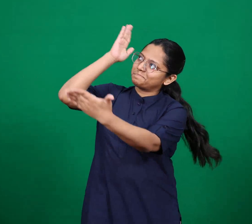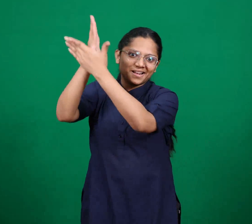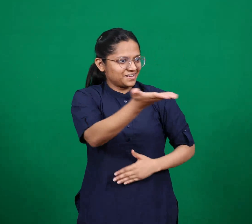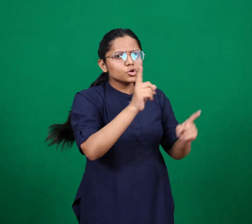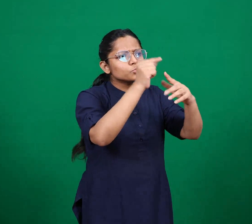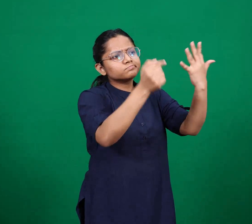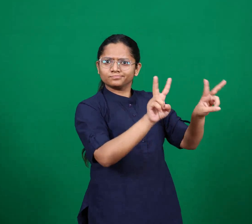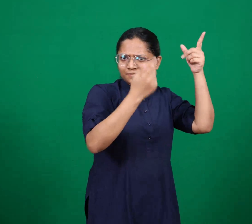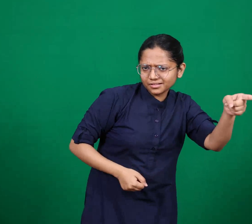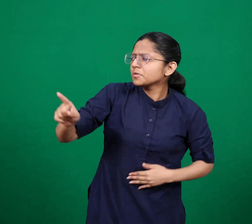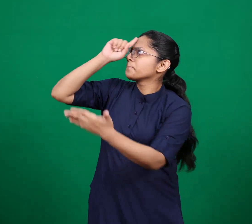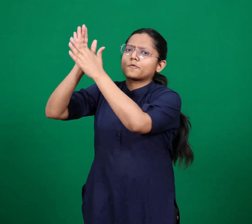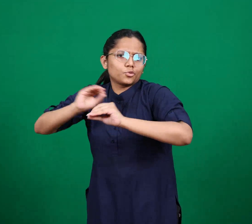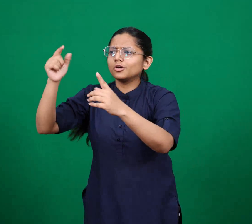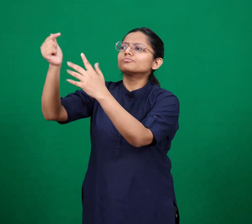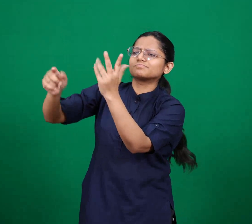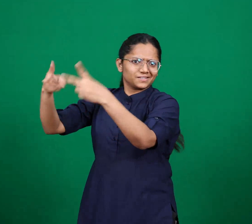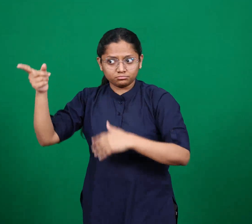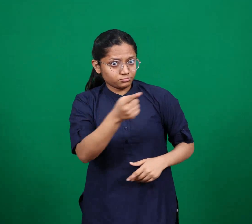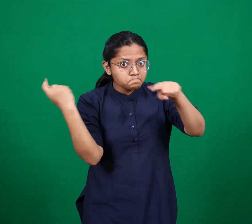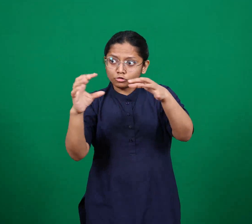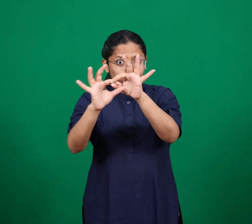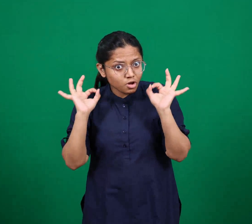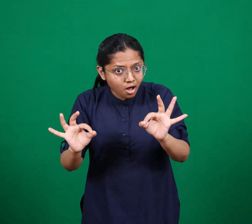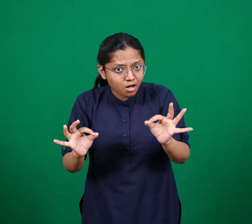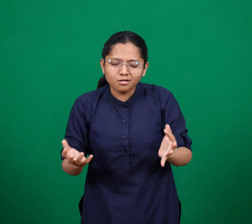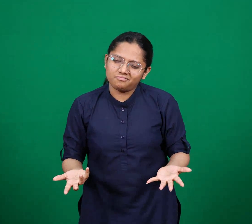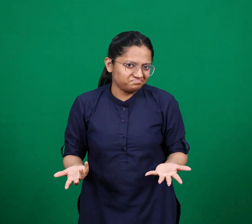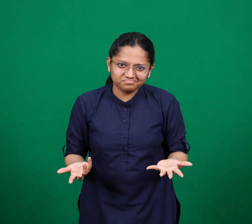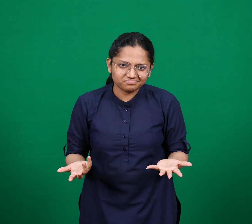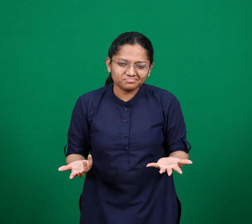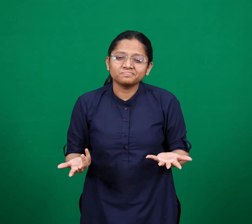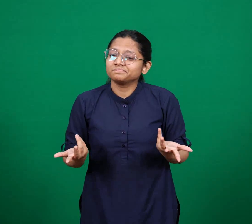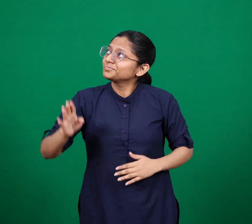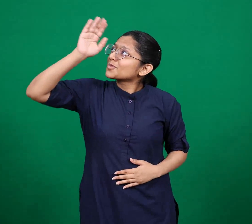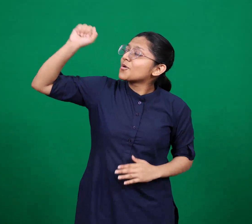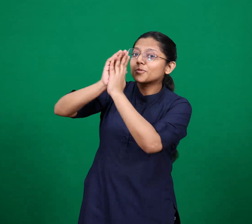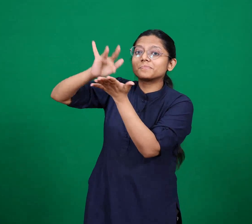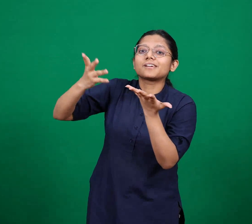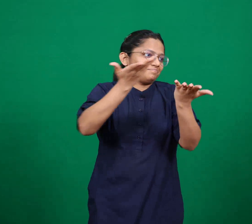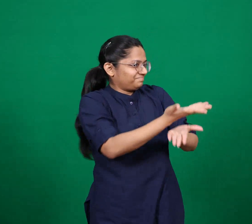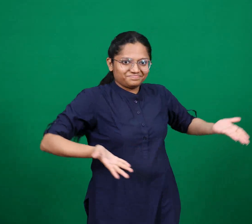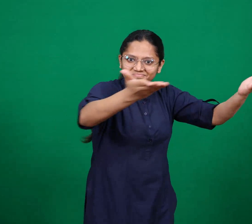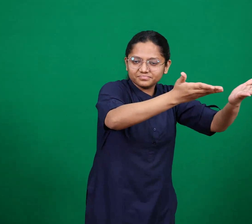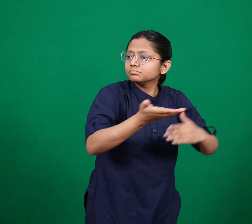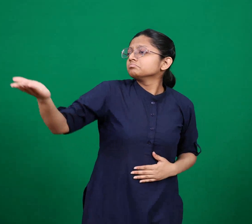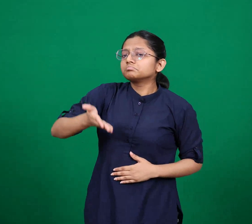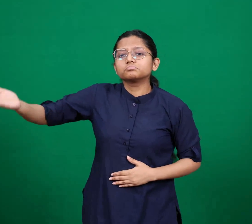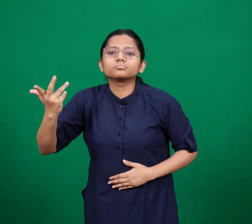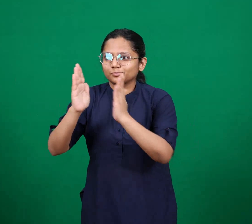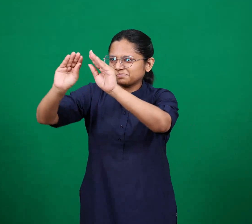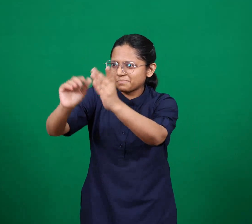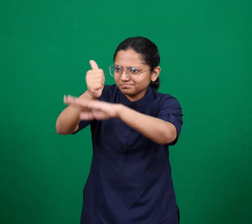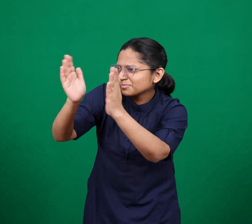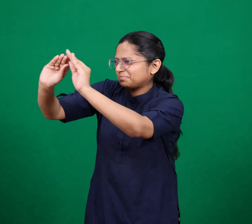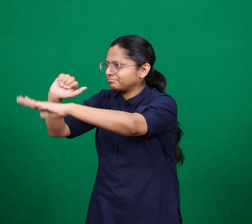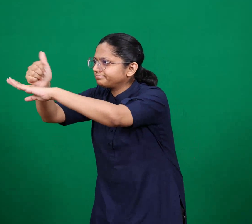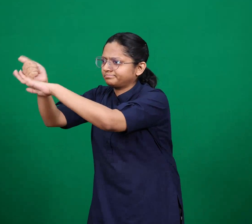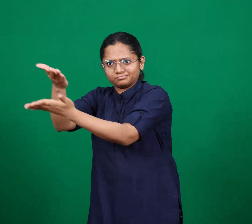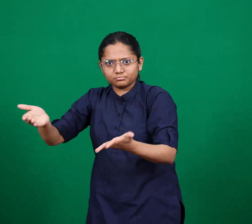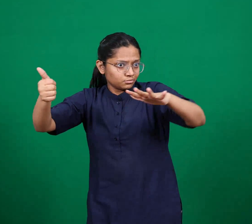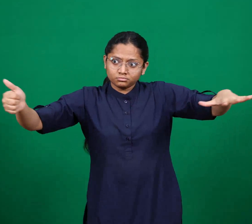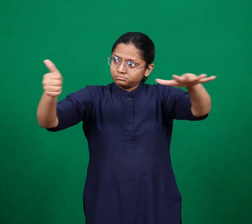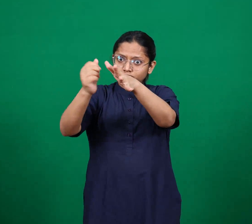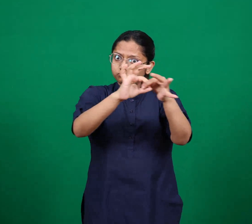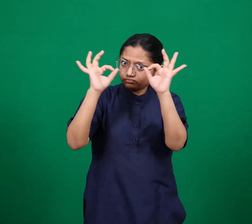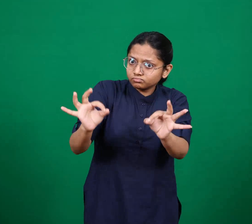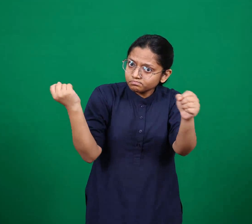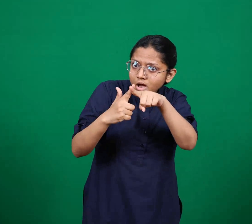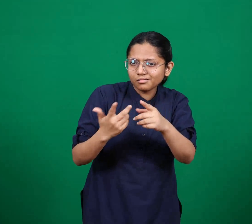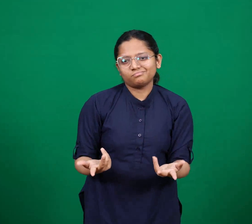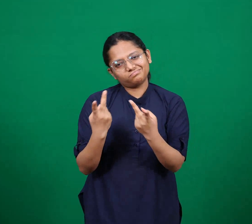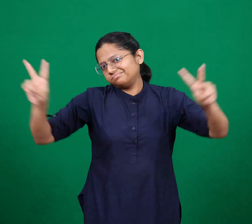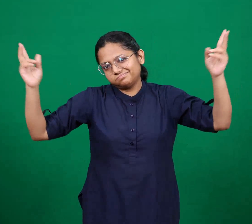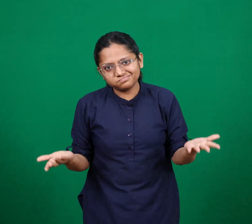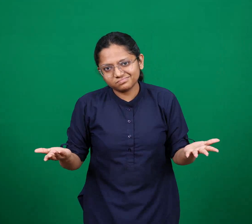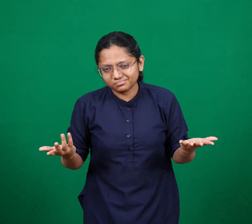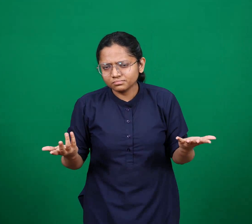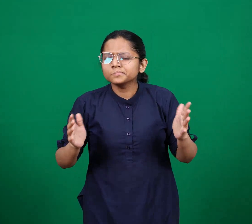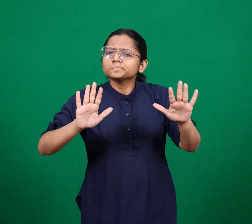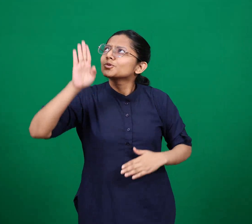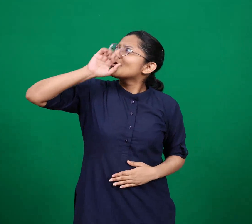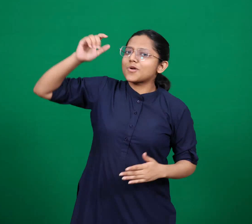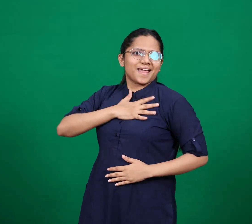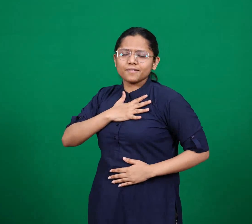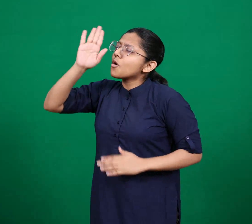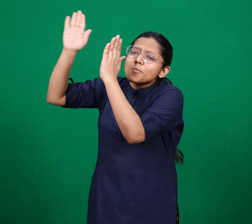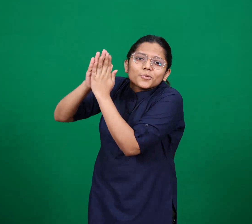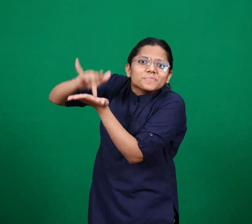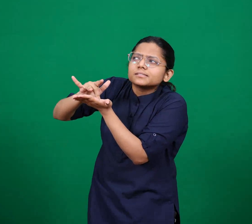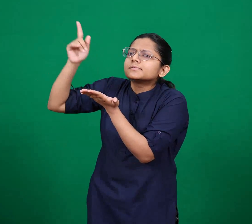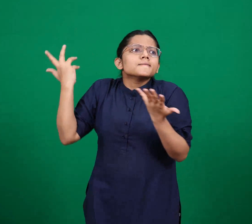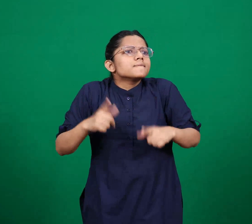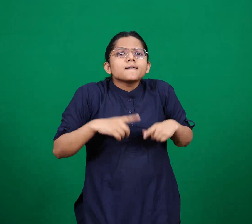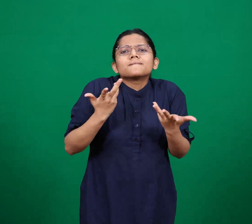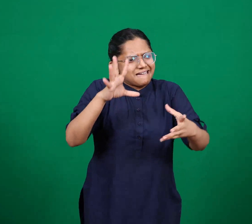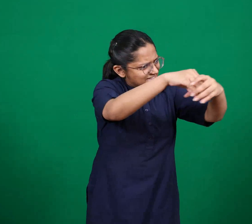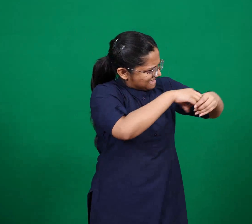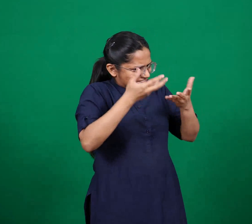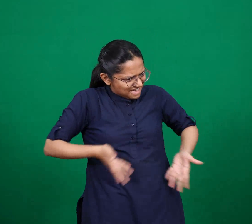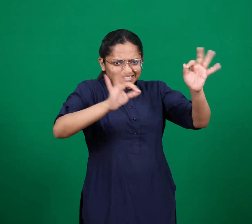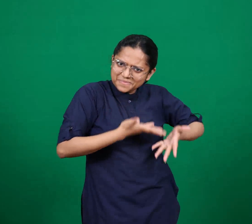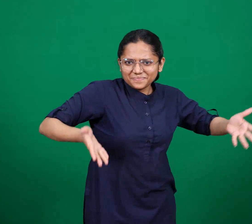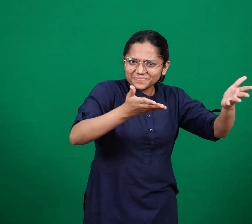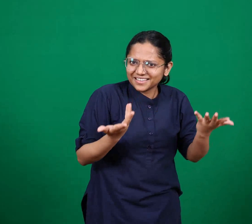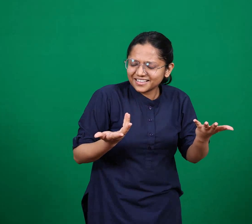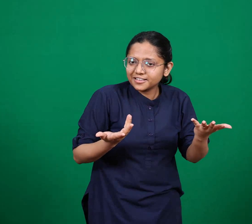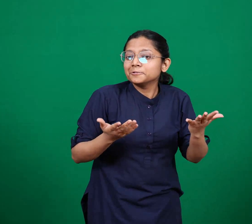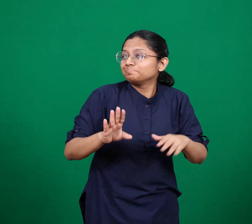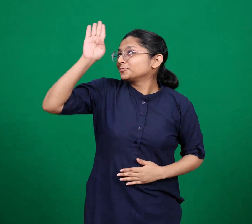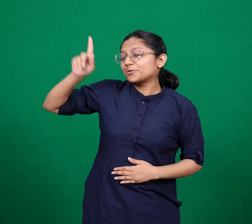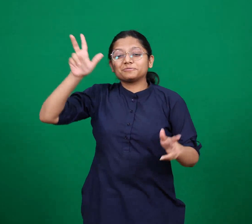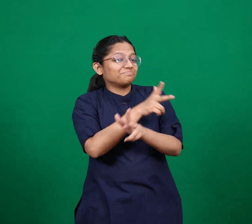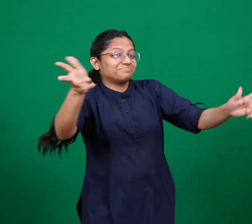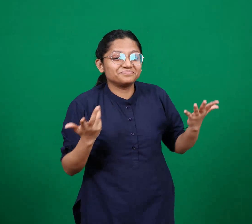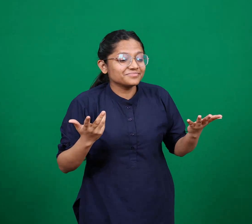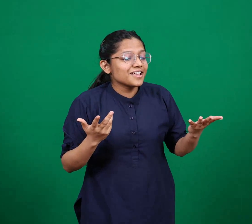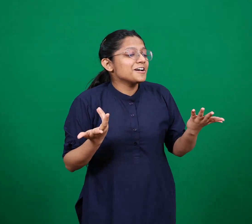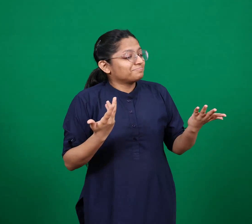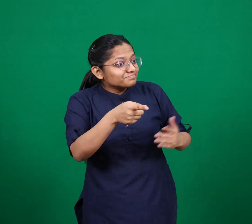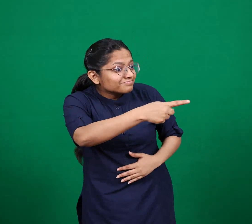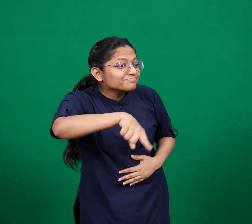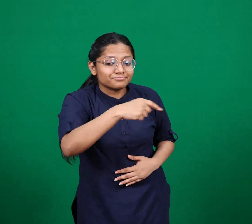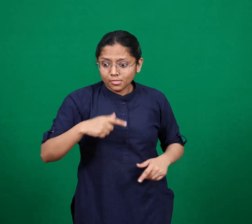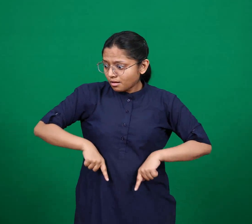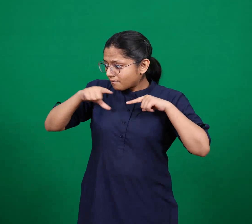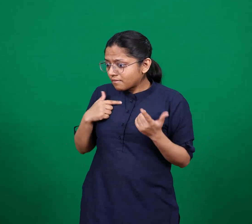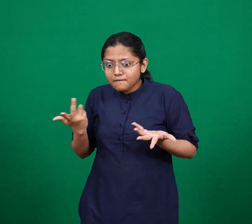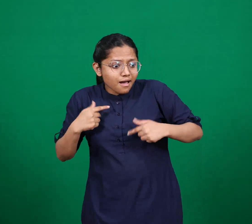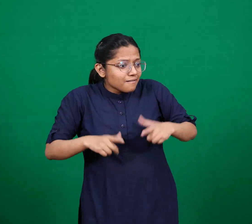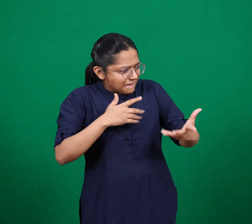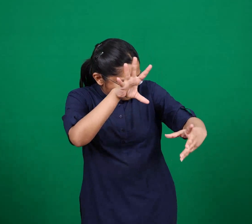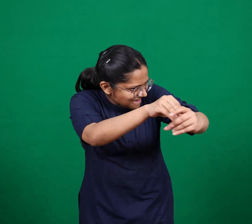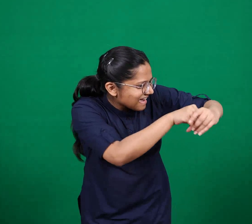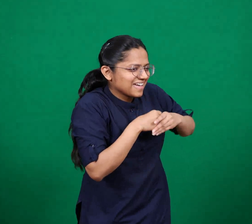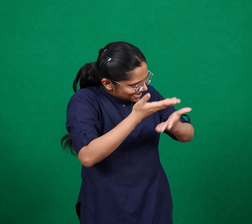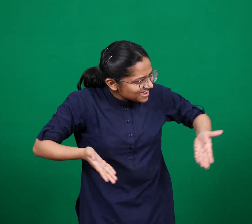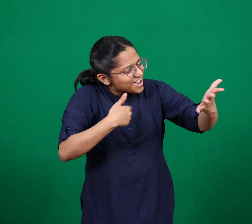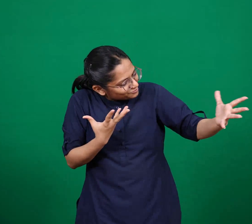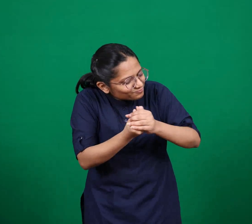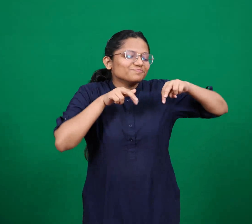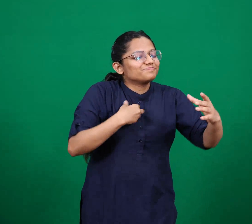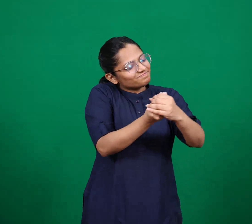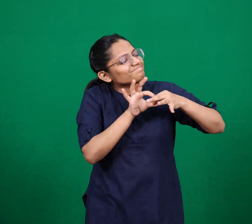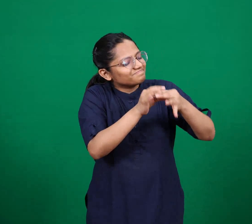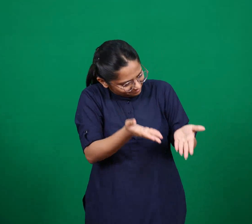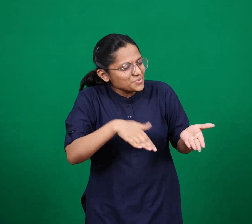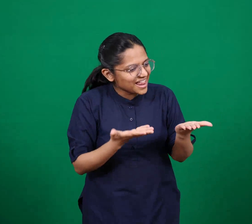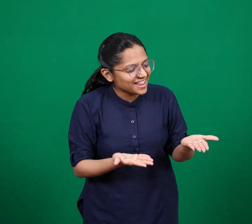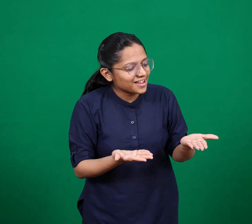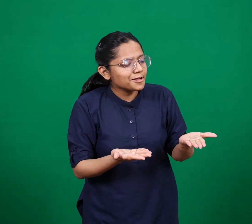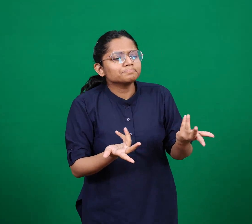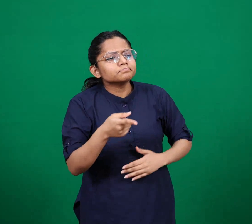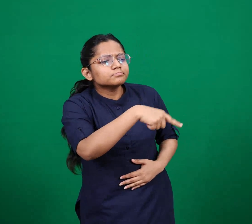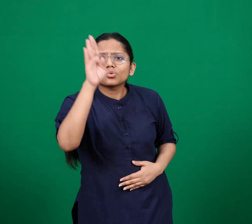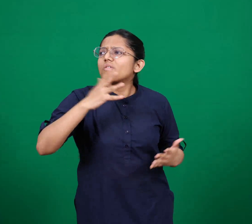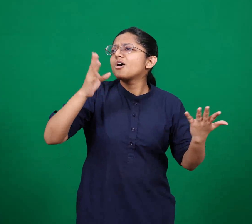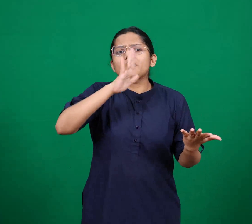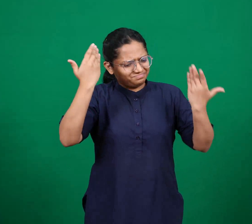Or what does a believer have in common with an unbeliever? What agreement can exist between the temple of God and idols? For we are the temple of the living God.